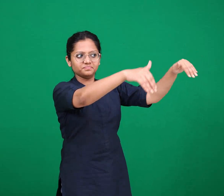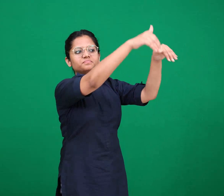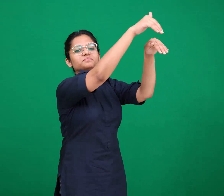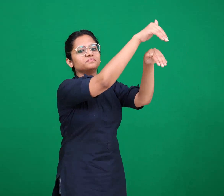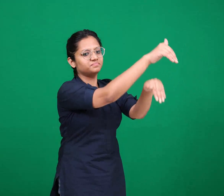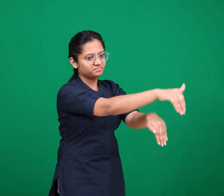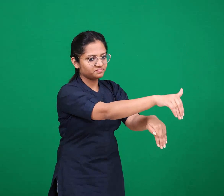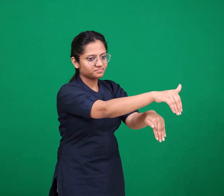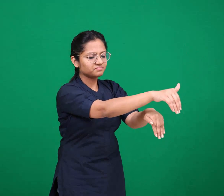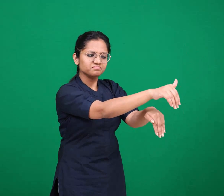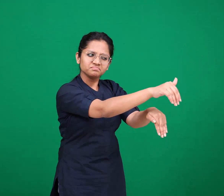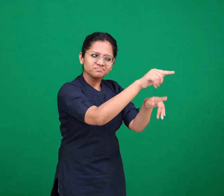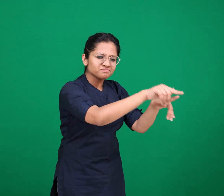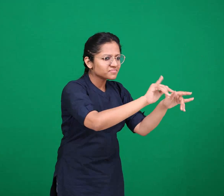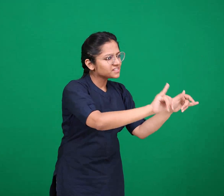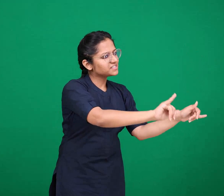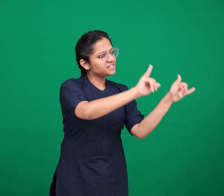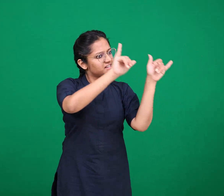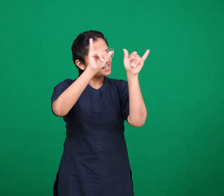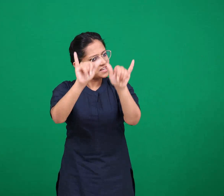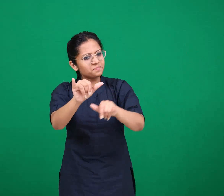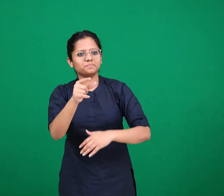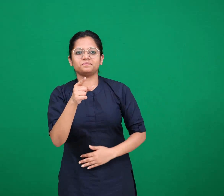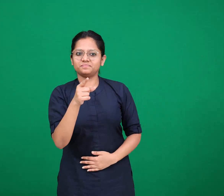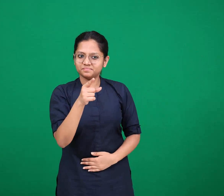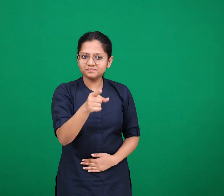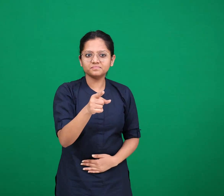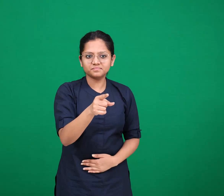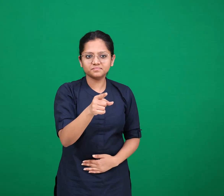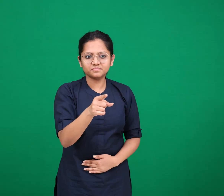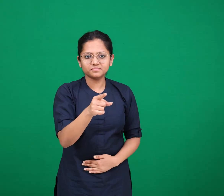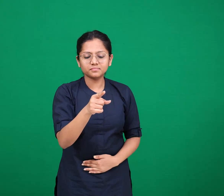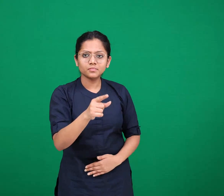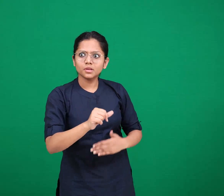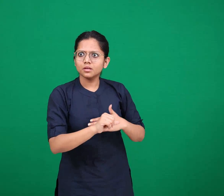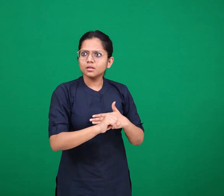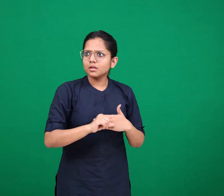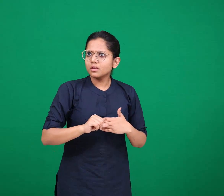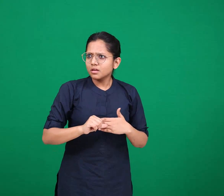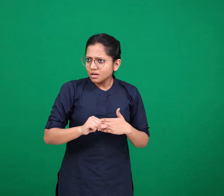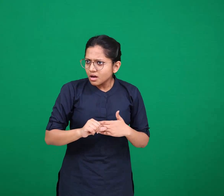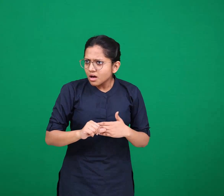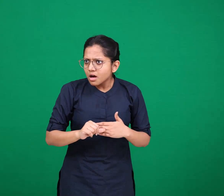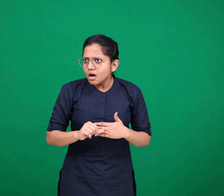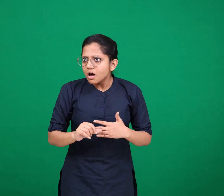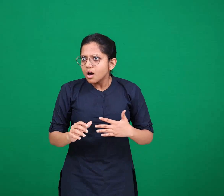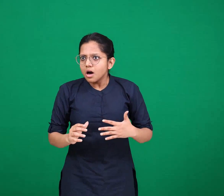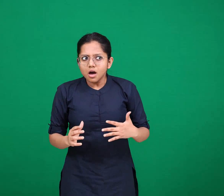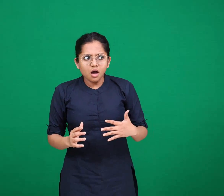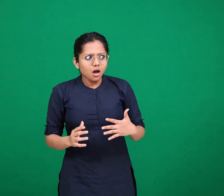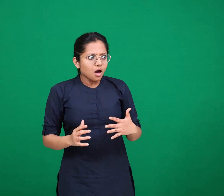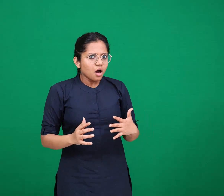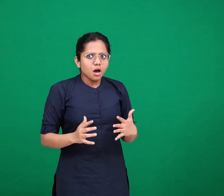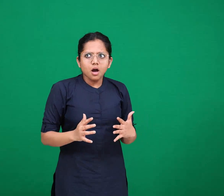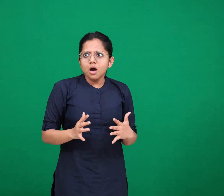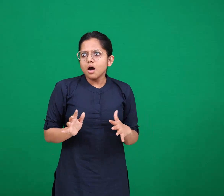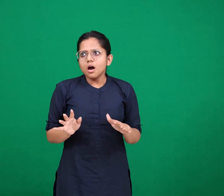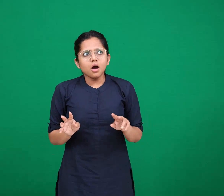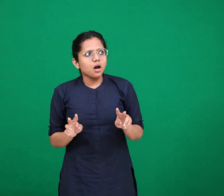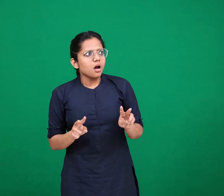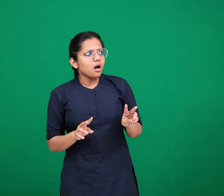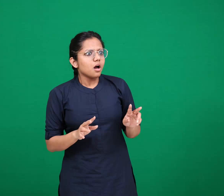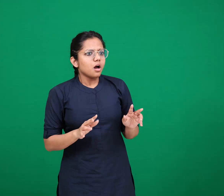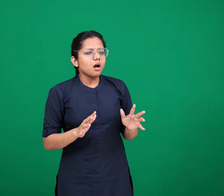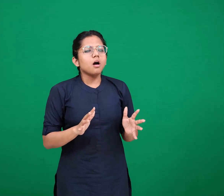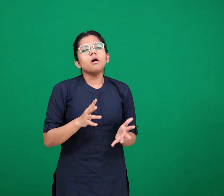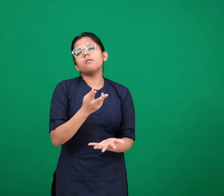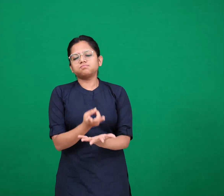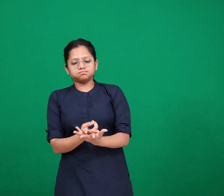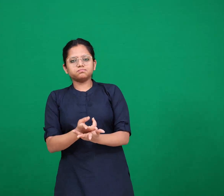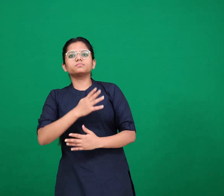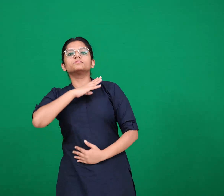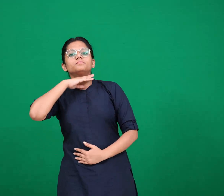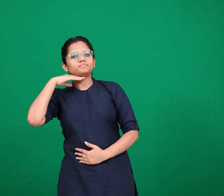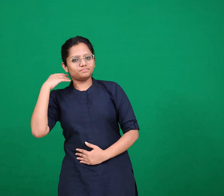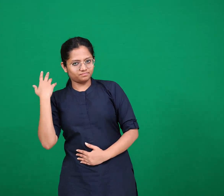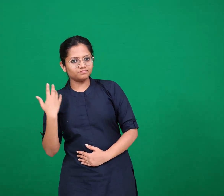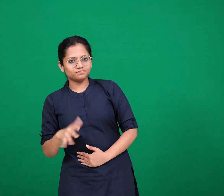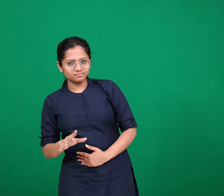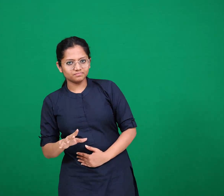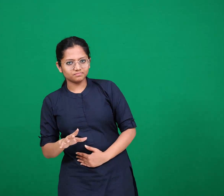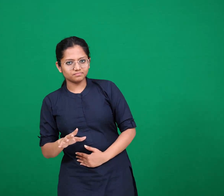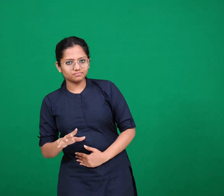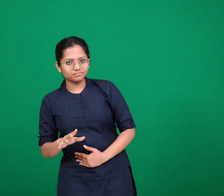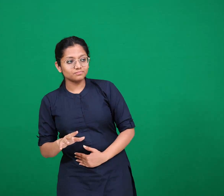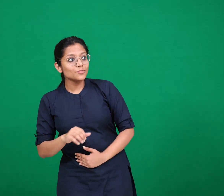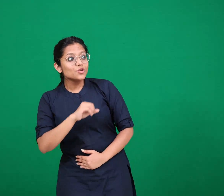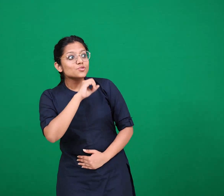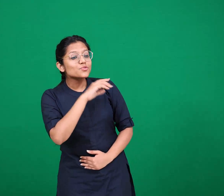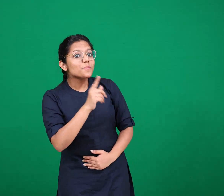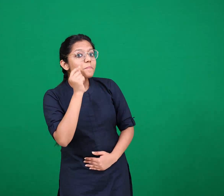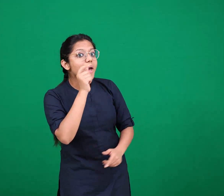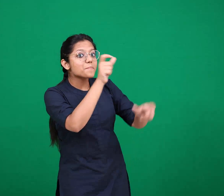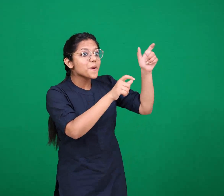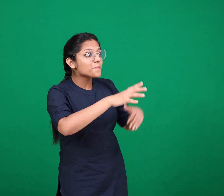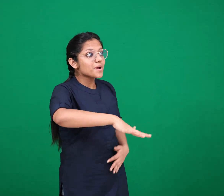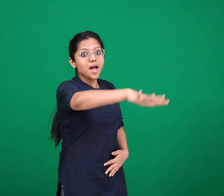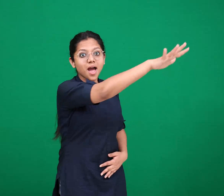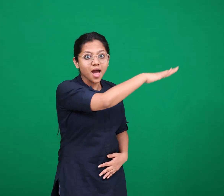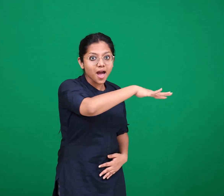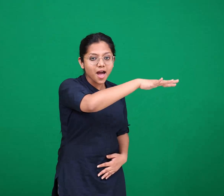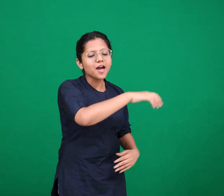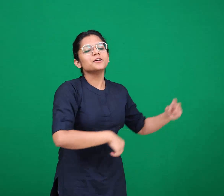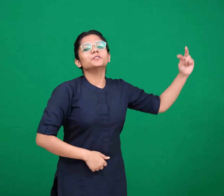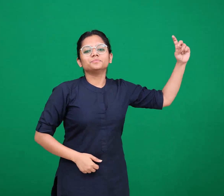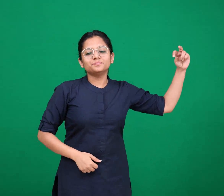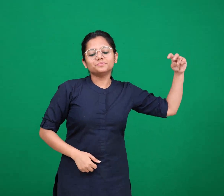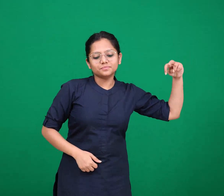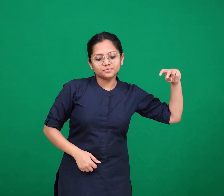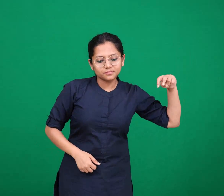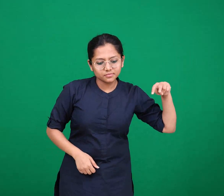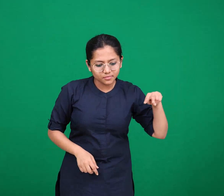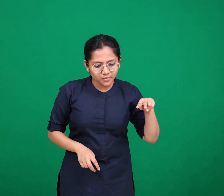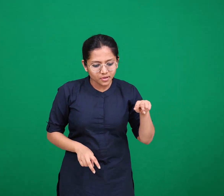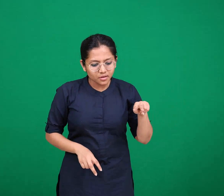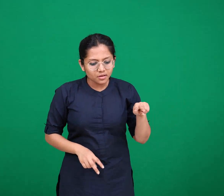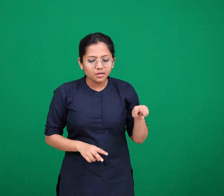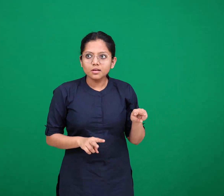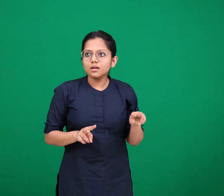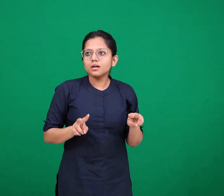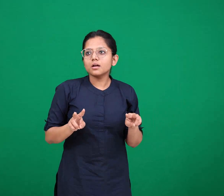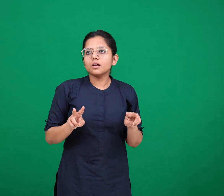At that instant she fell down at his feet and died.